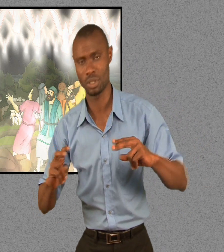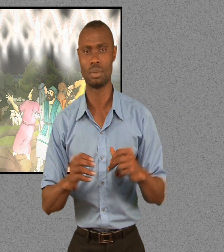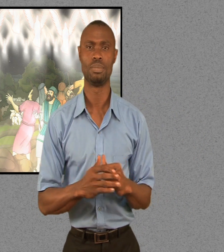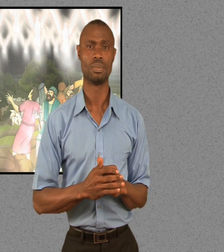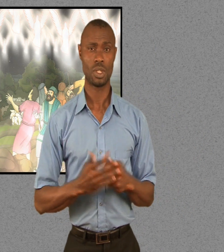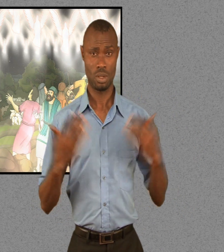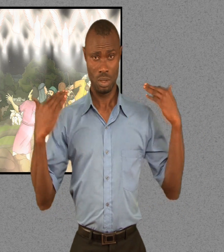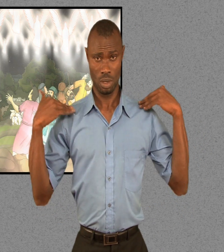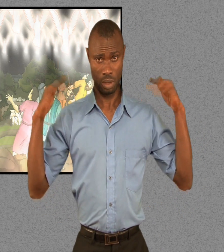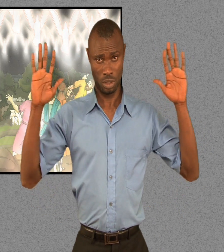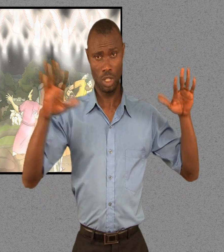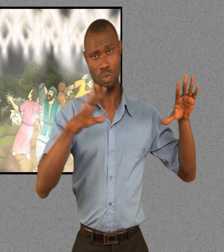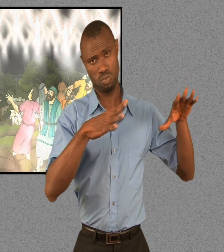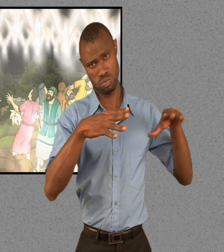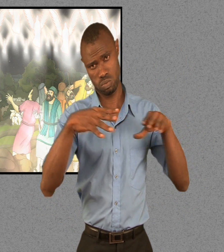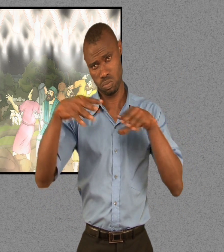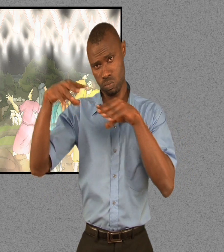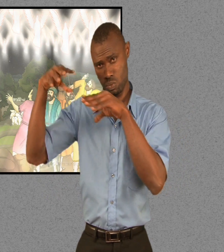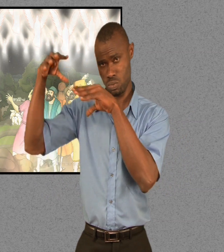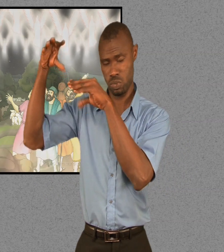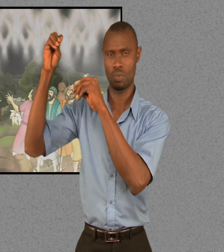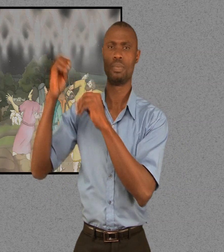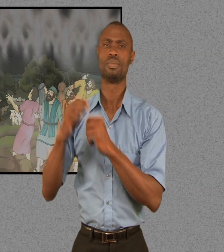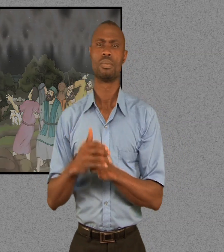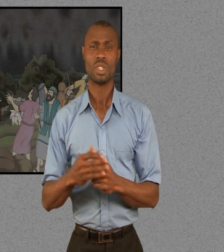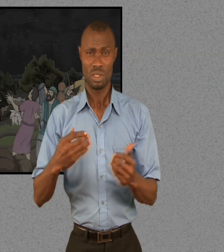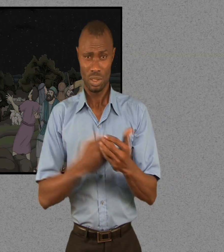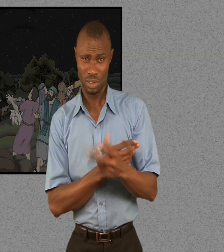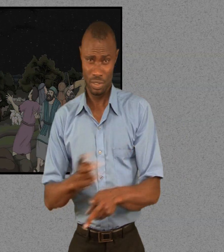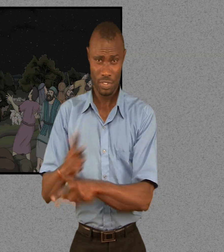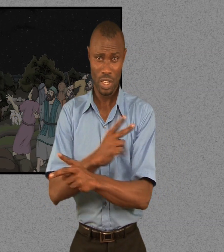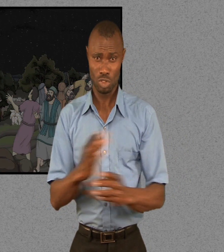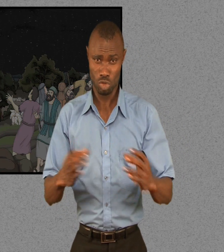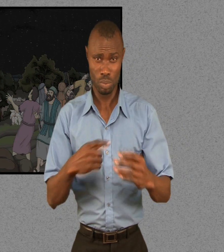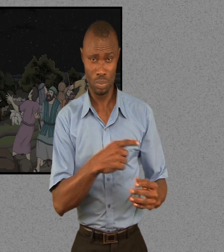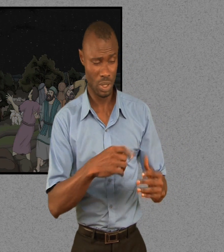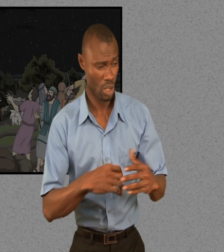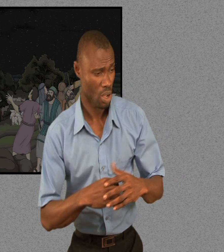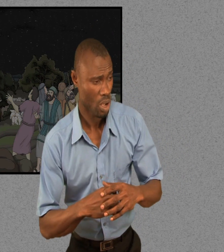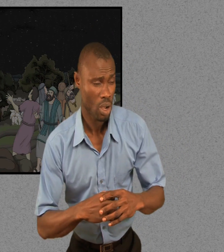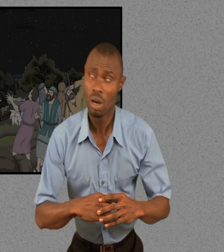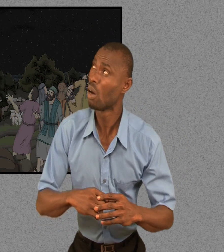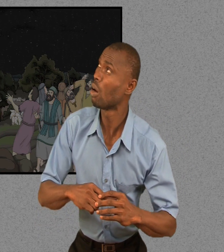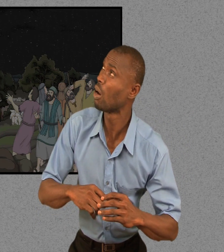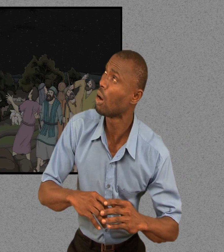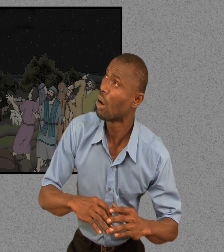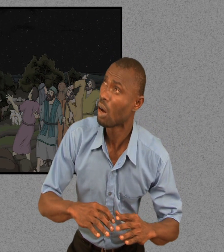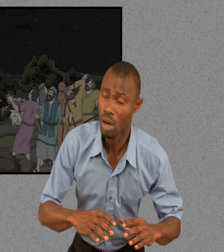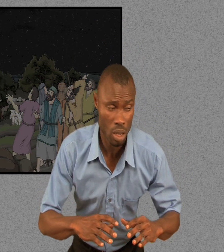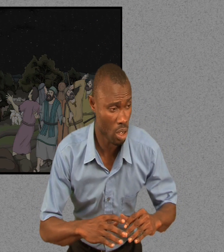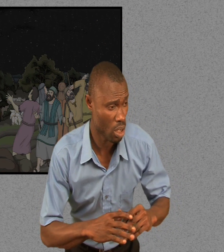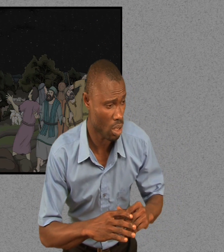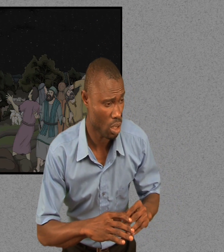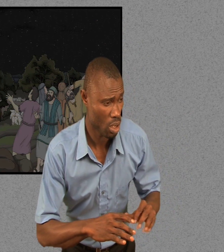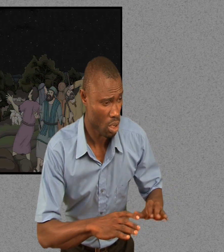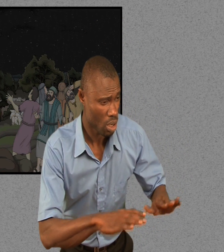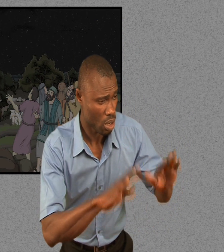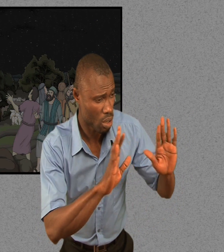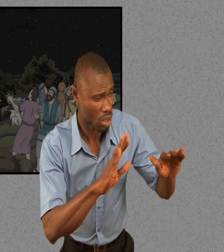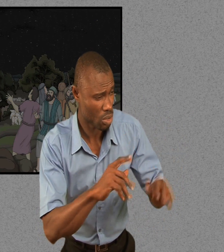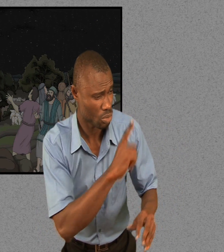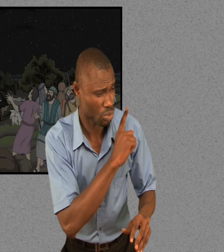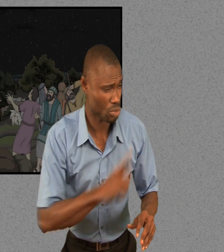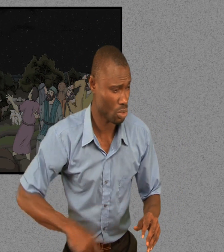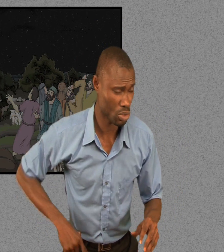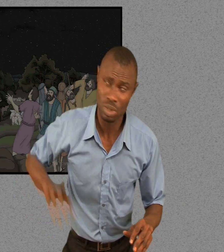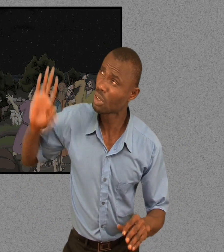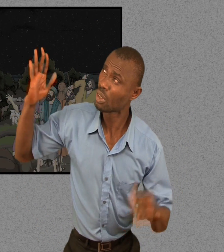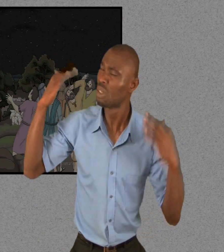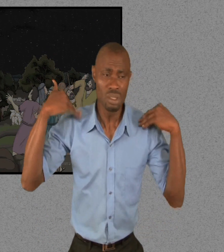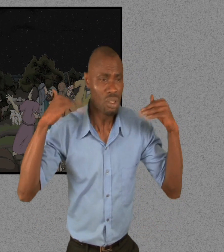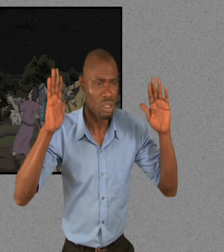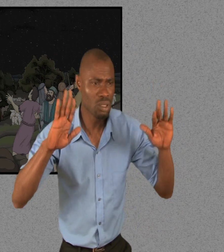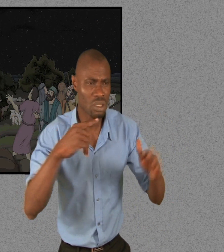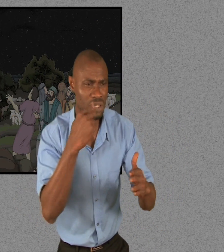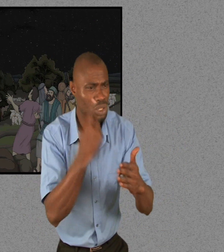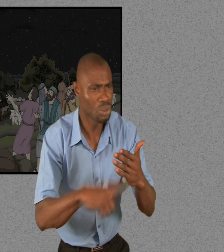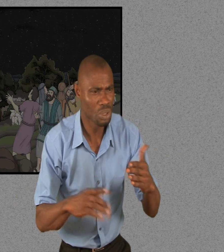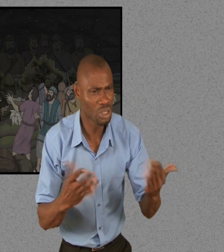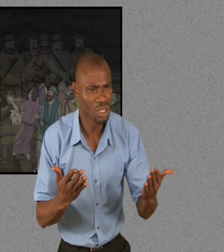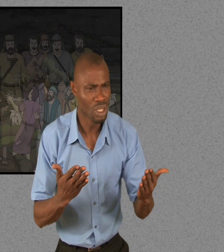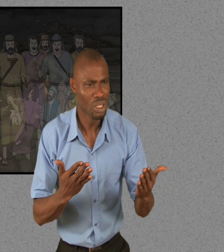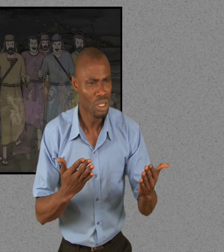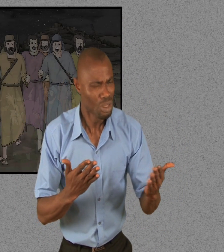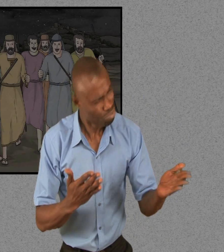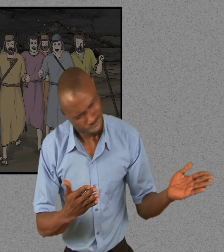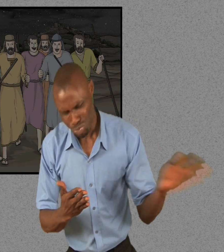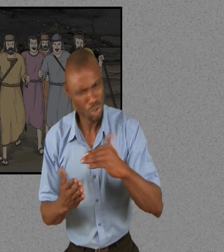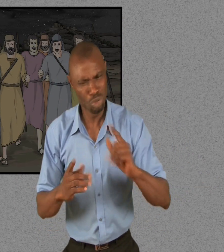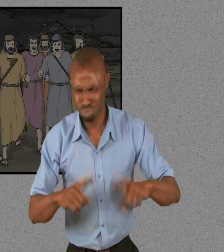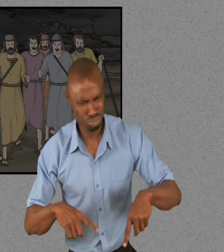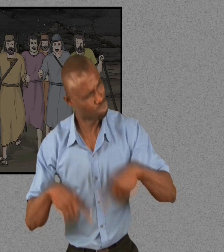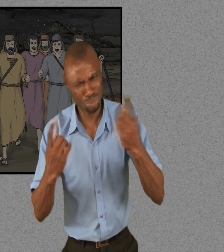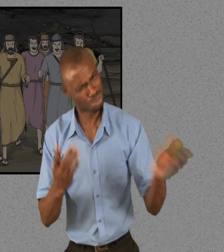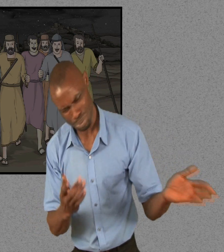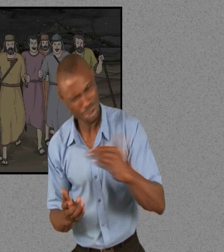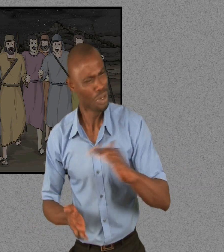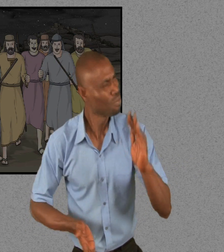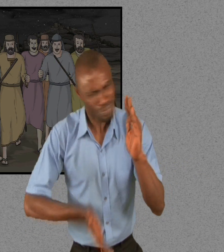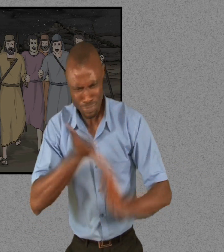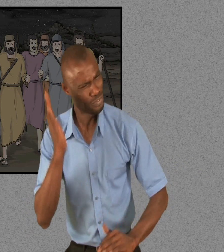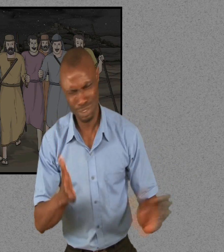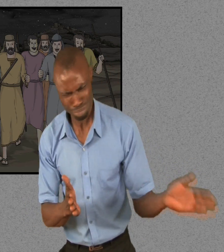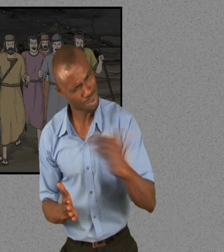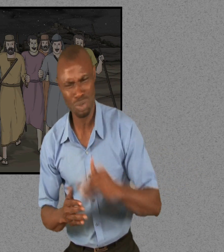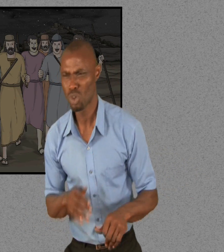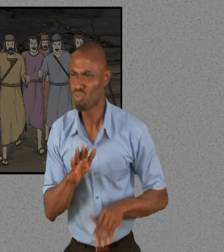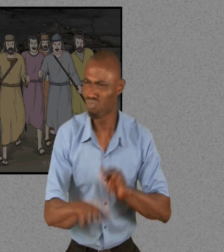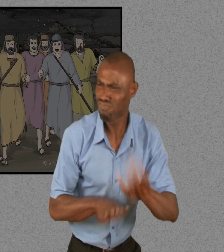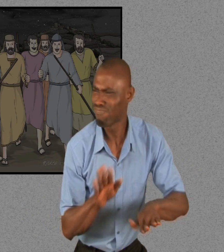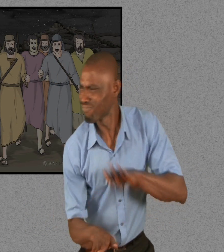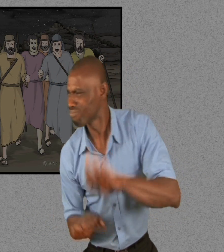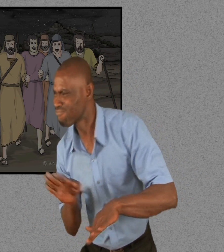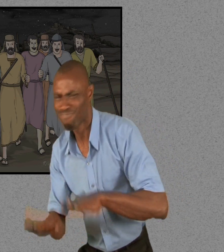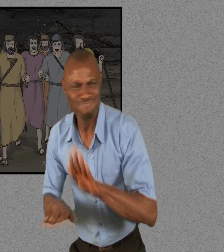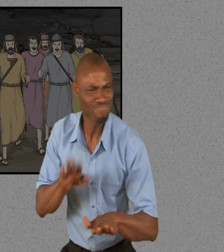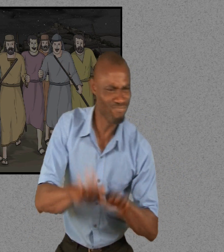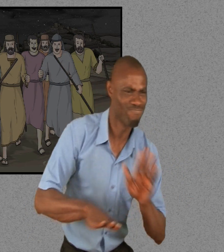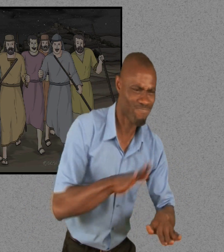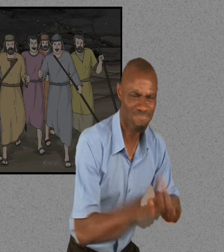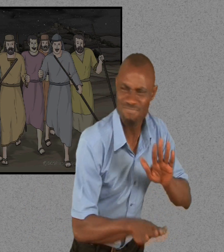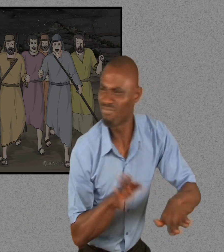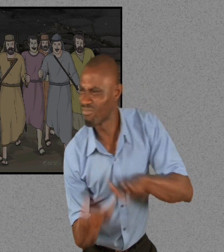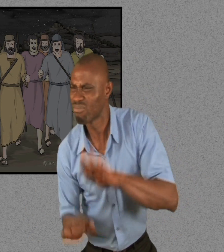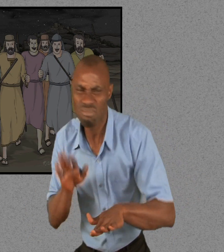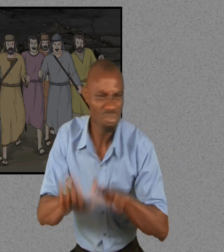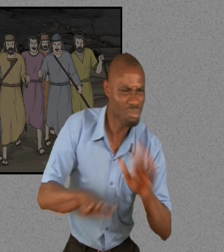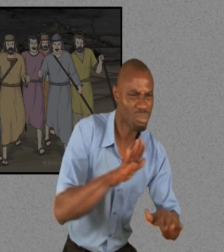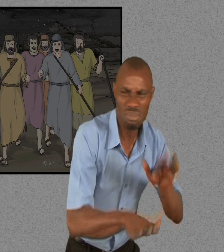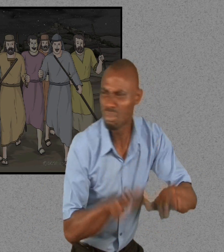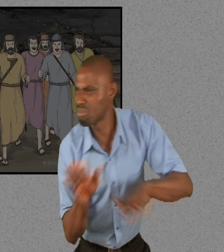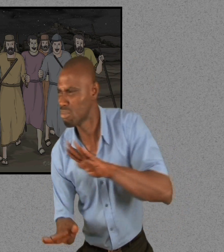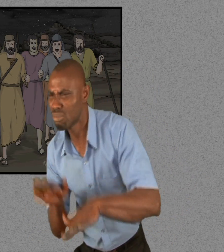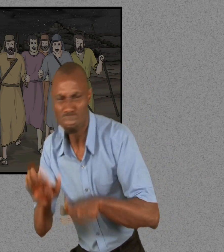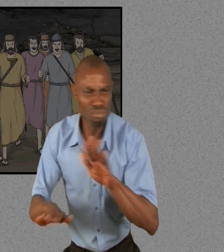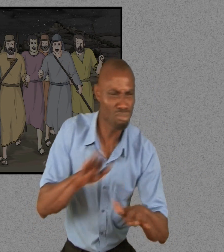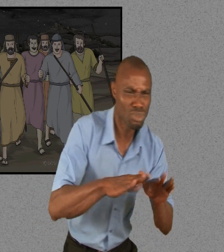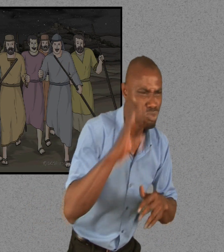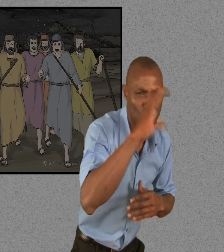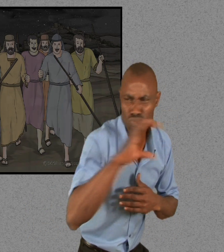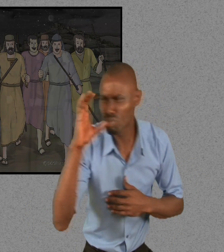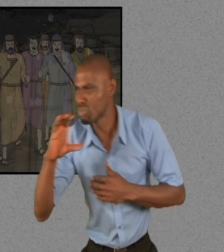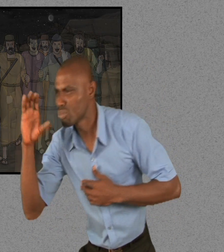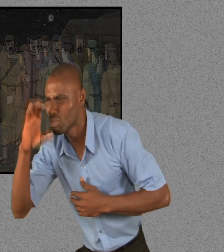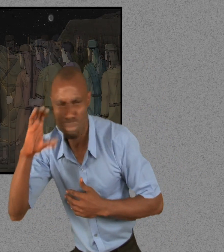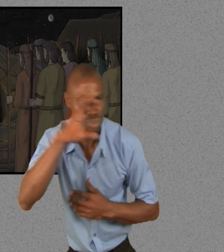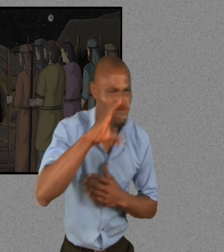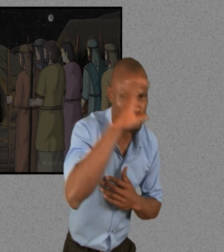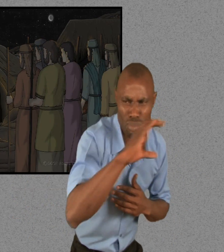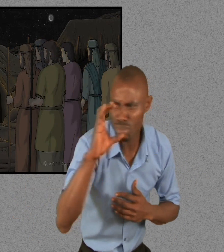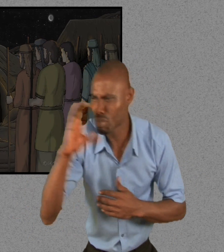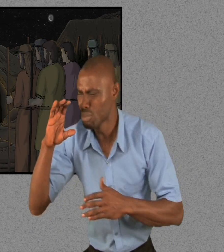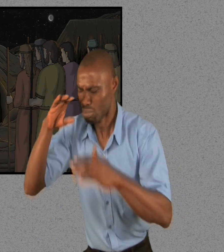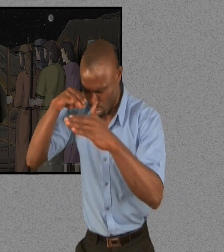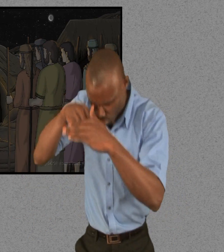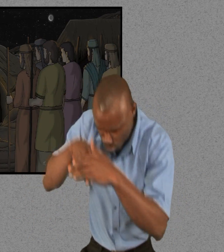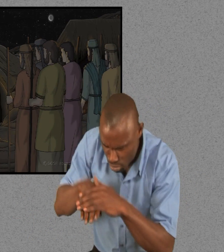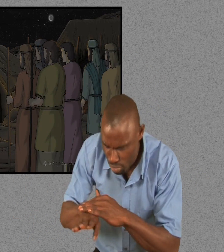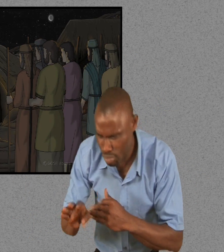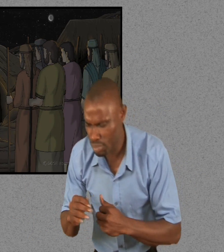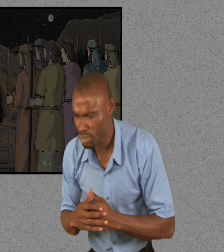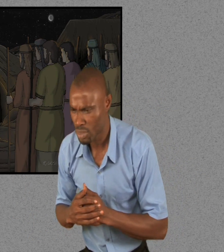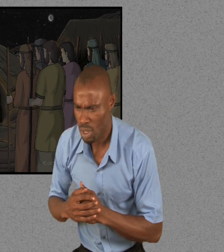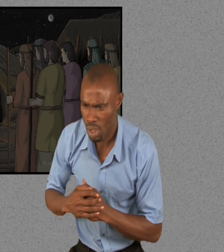When the angels had left them and gone into heaven, the shepherds said to one another, “Let us go to Bethlehem and see this thing that has happened, which the Lord has made known to us.”